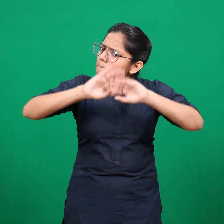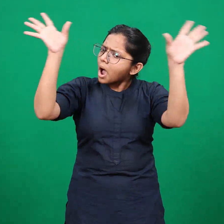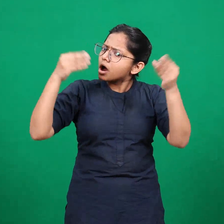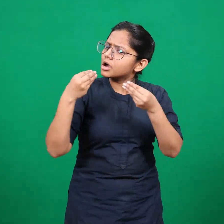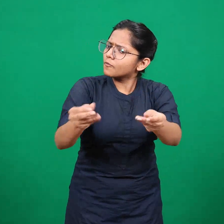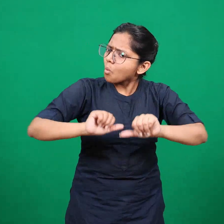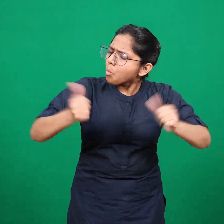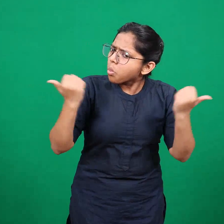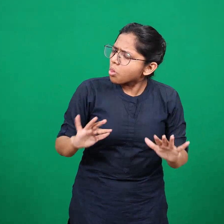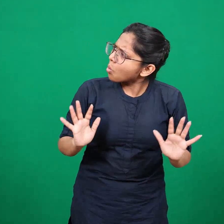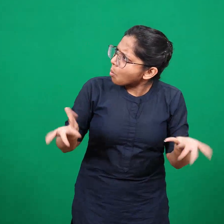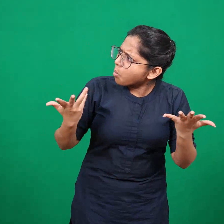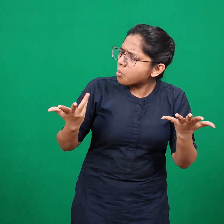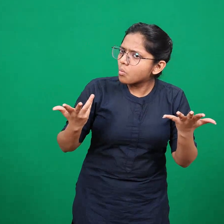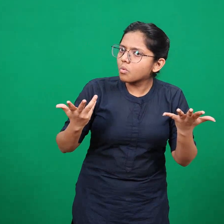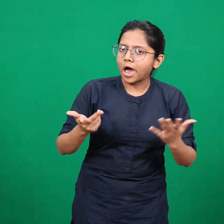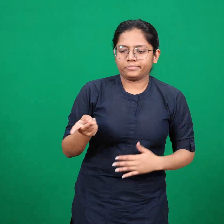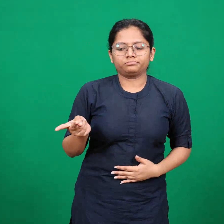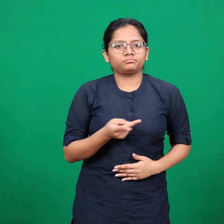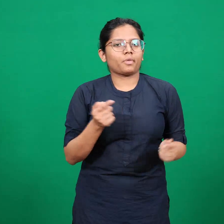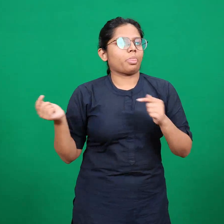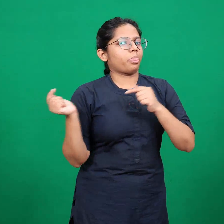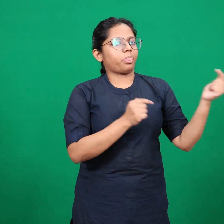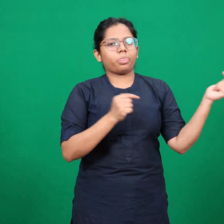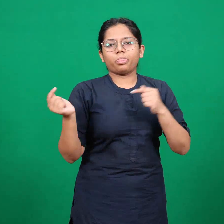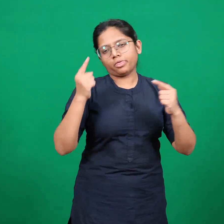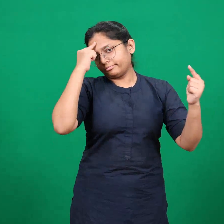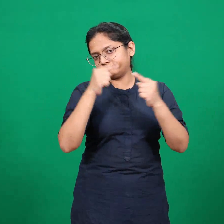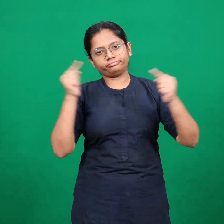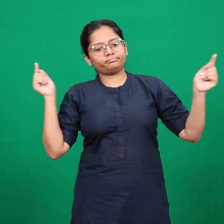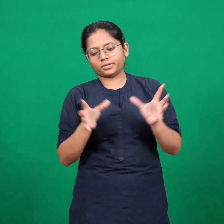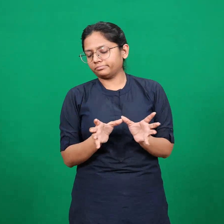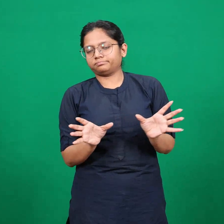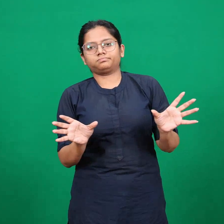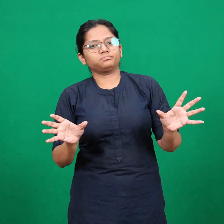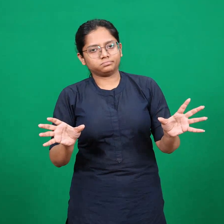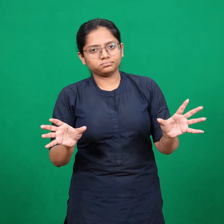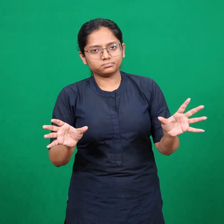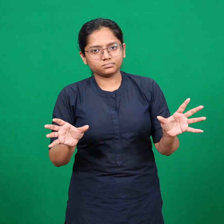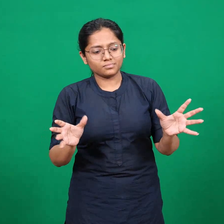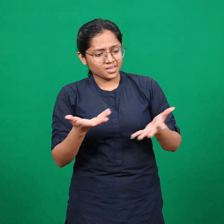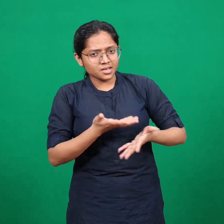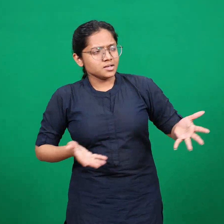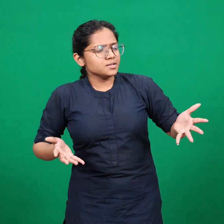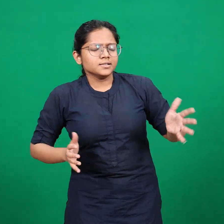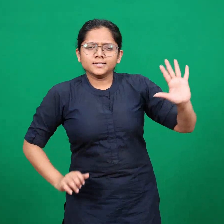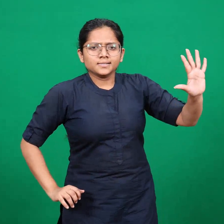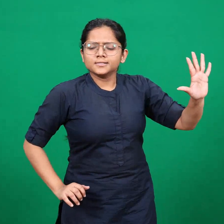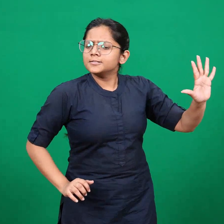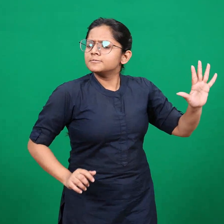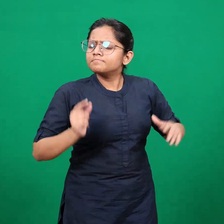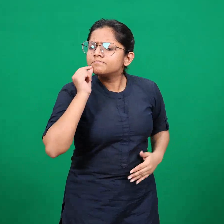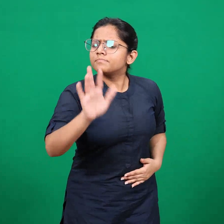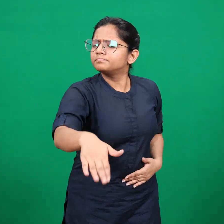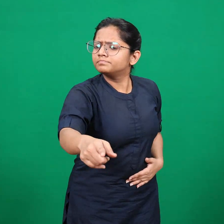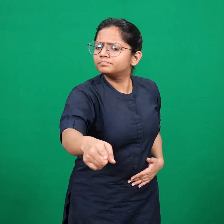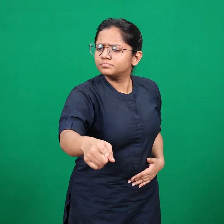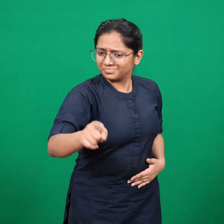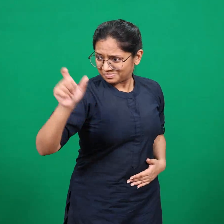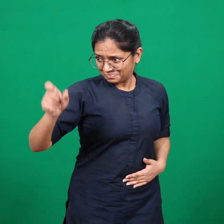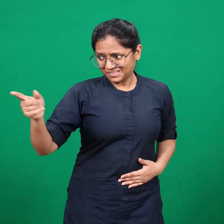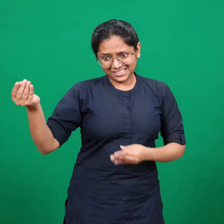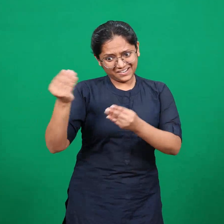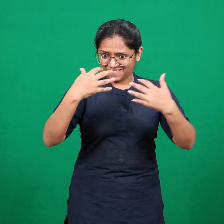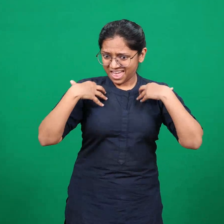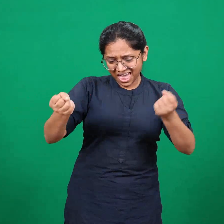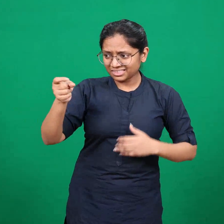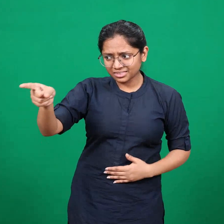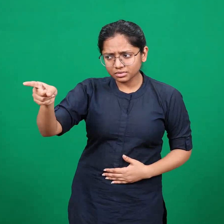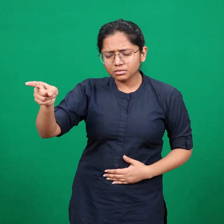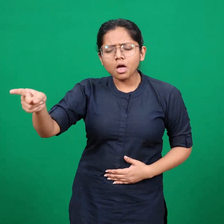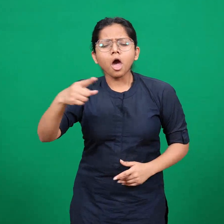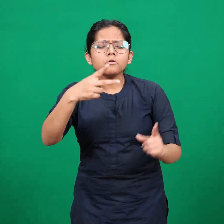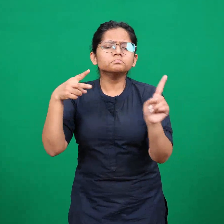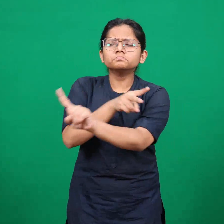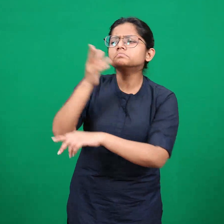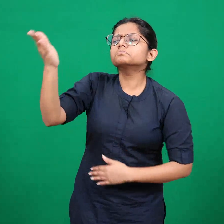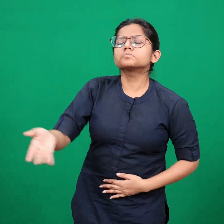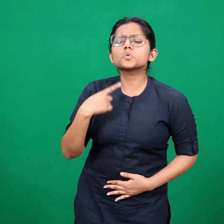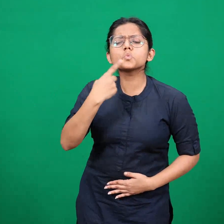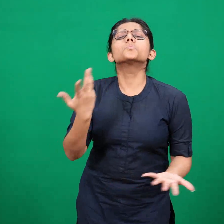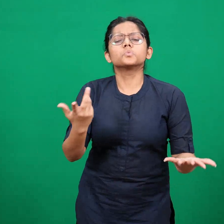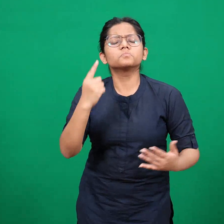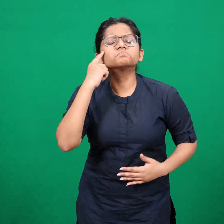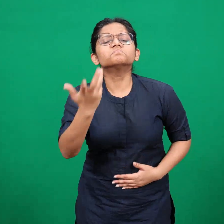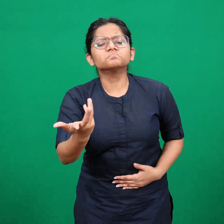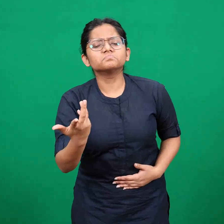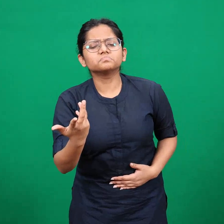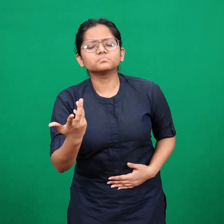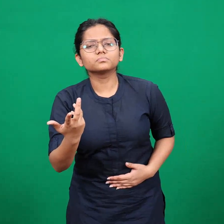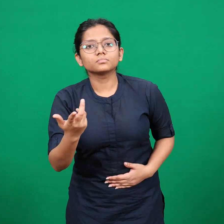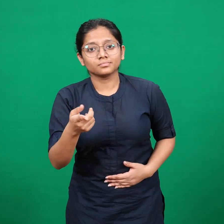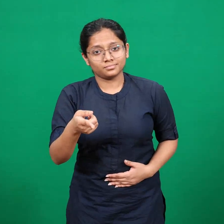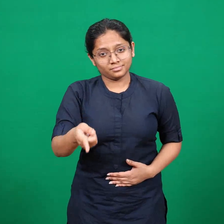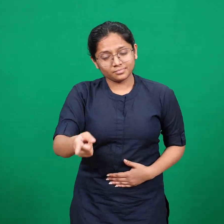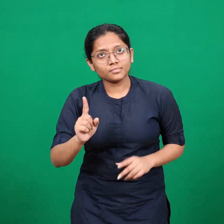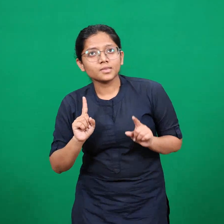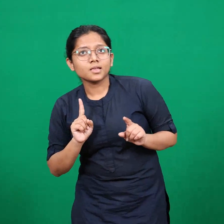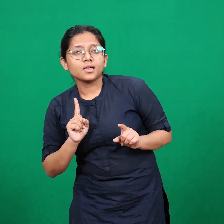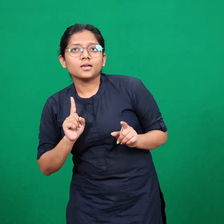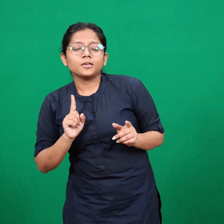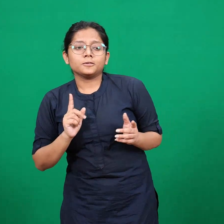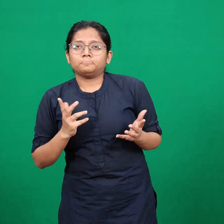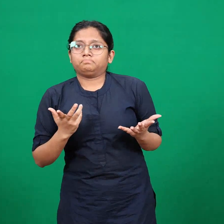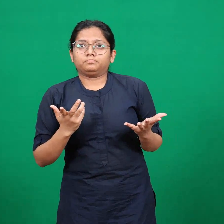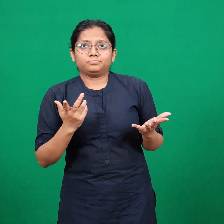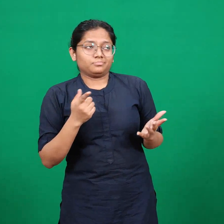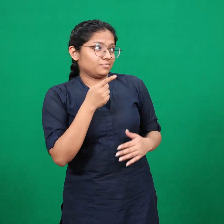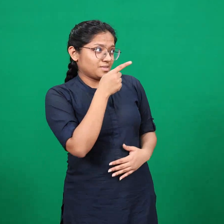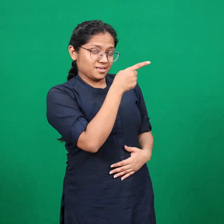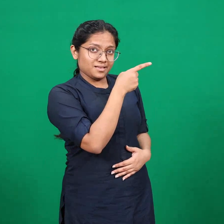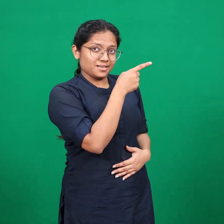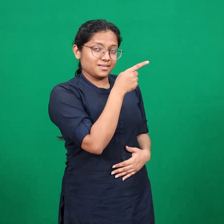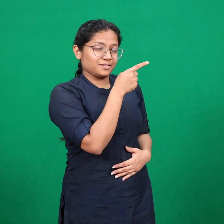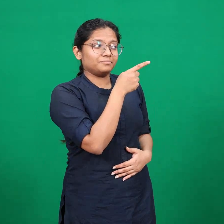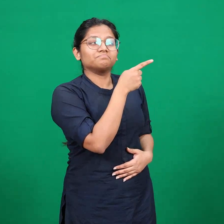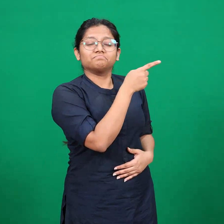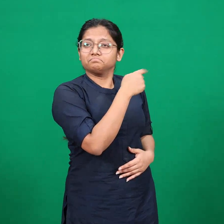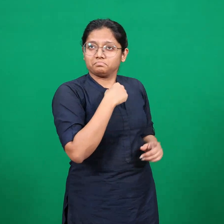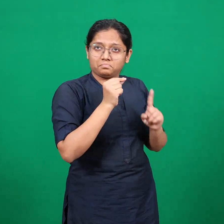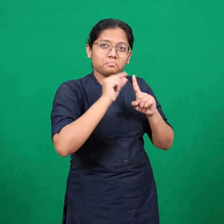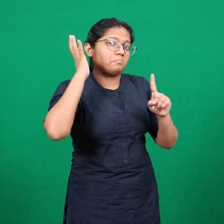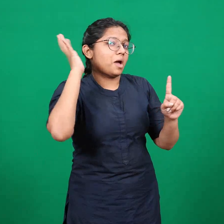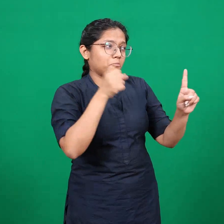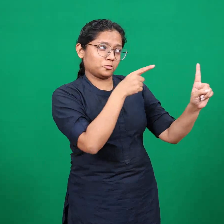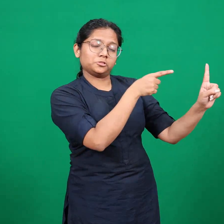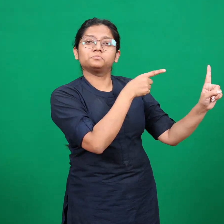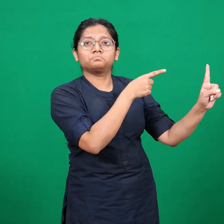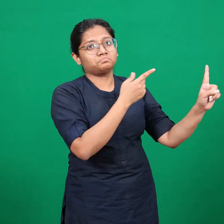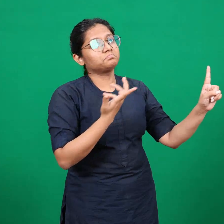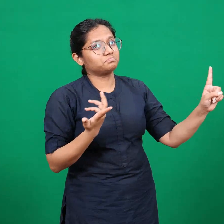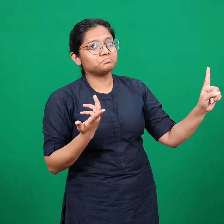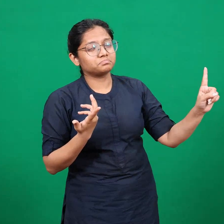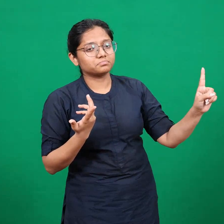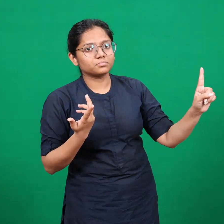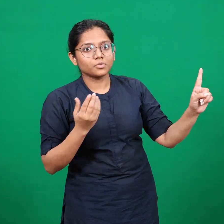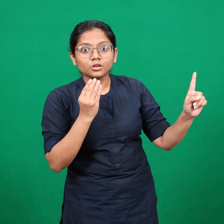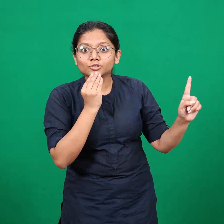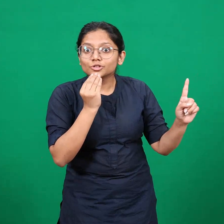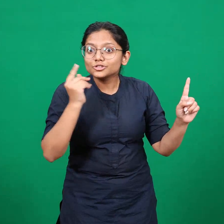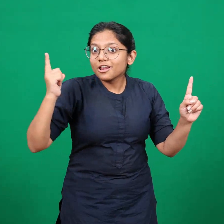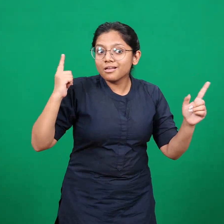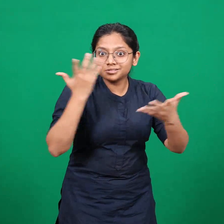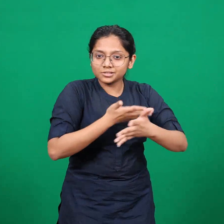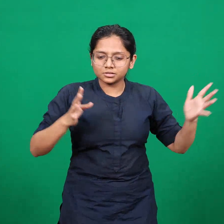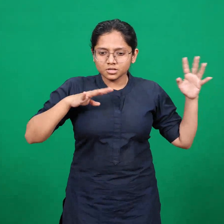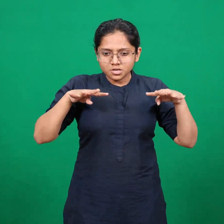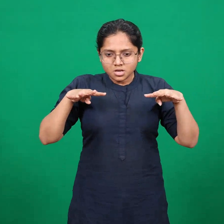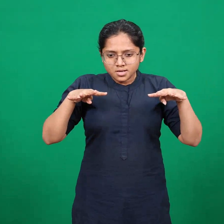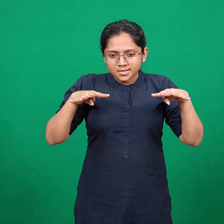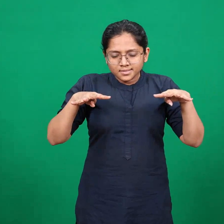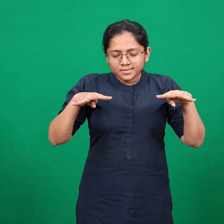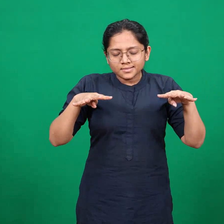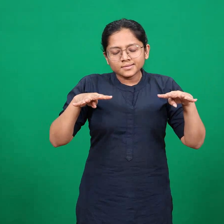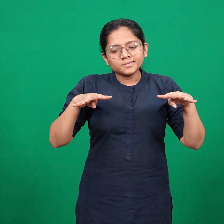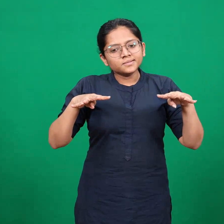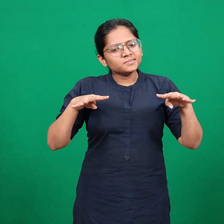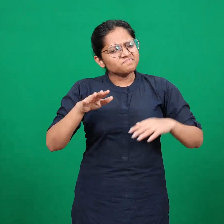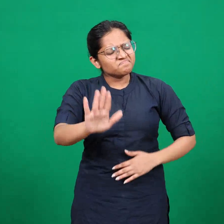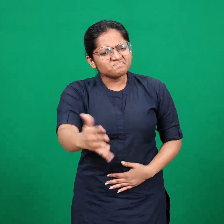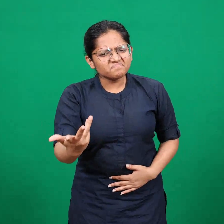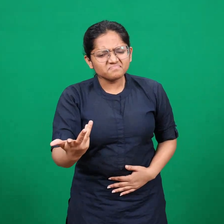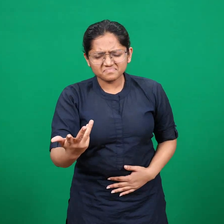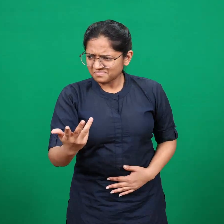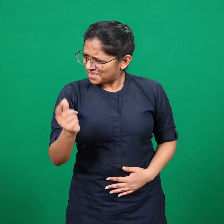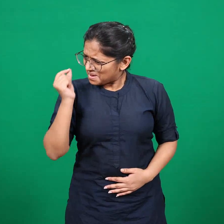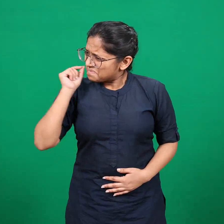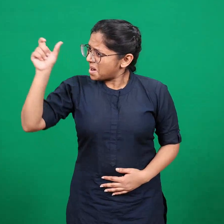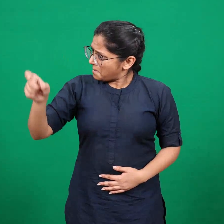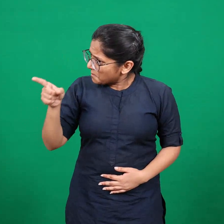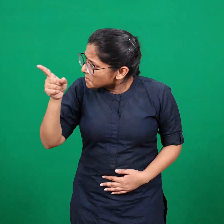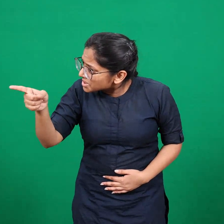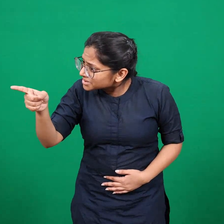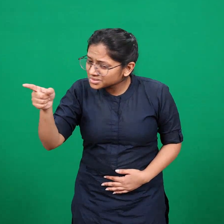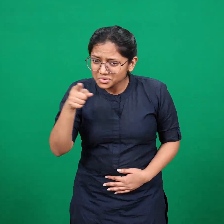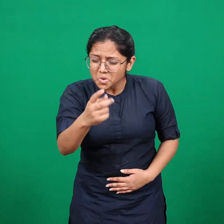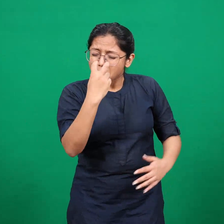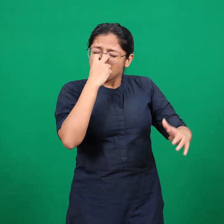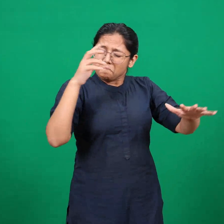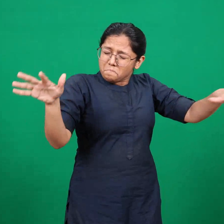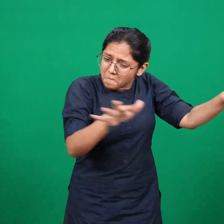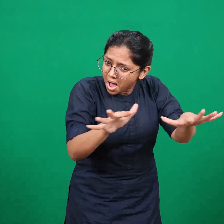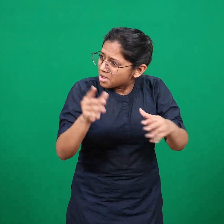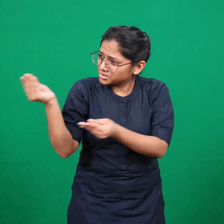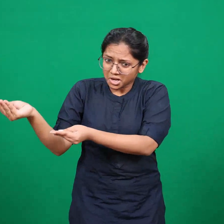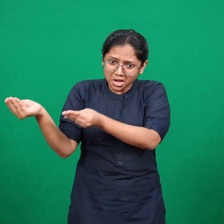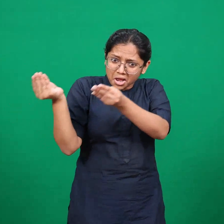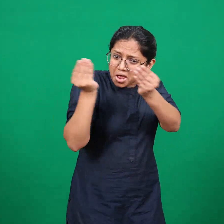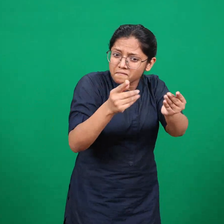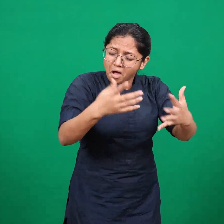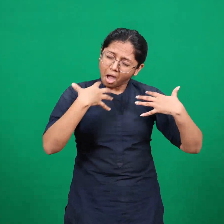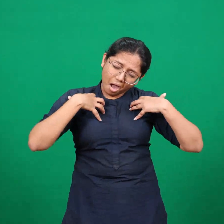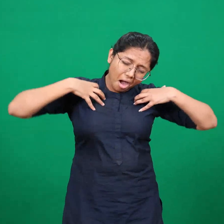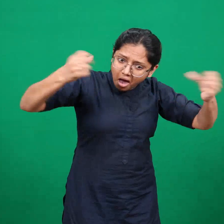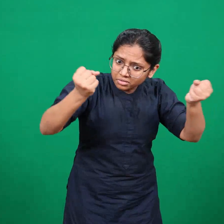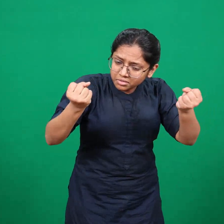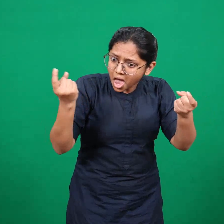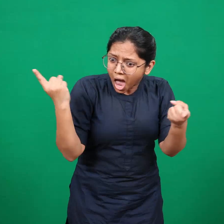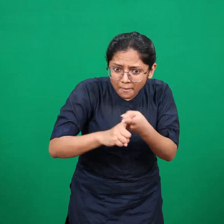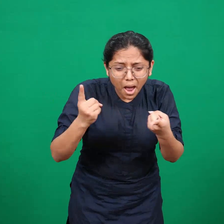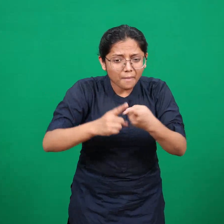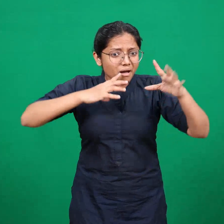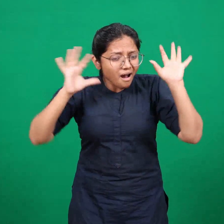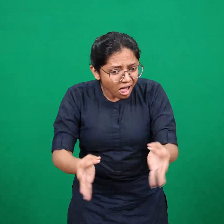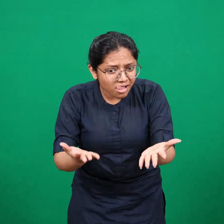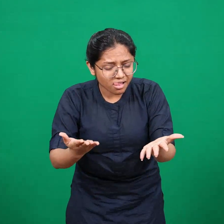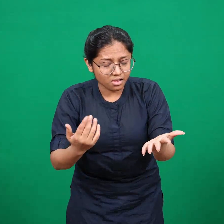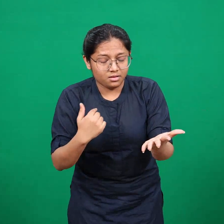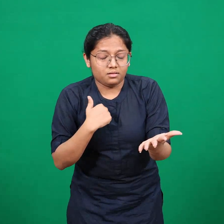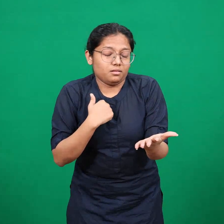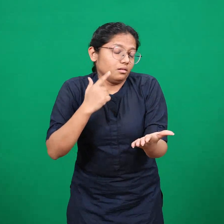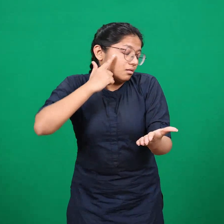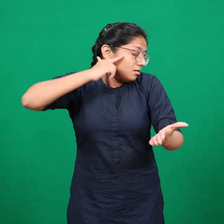And there was division among them. So once again they asked the man who had been blind, "What do you say about Him, since it was your eyes He opened?" "He is a prophet," the man replied.